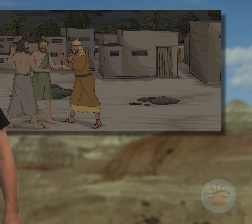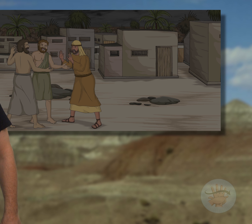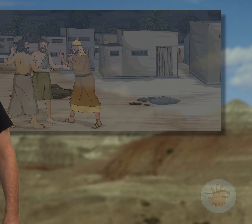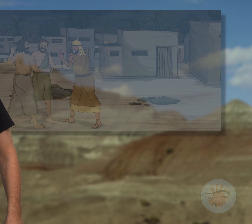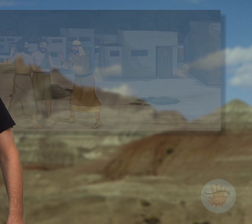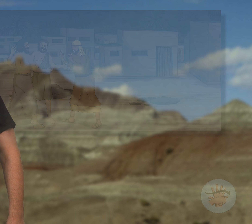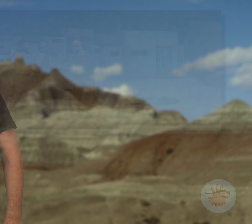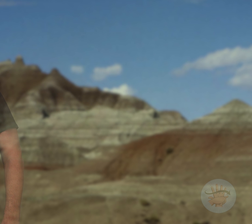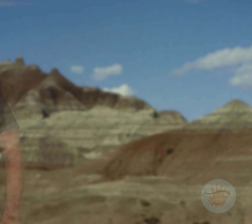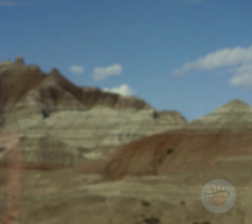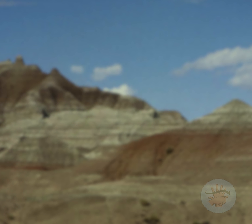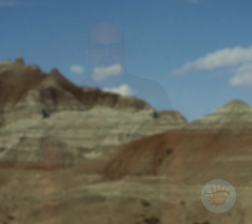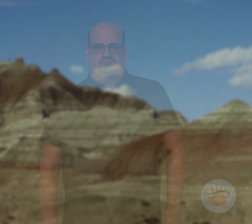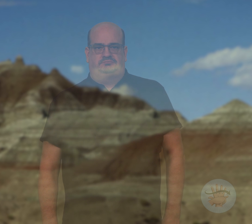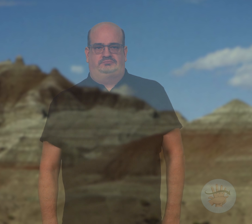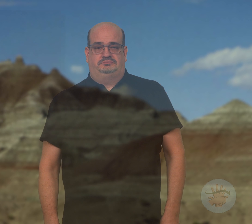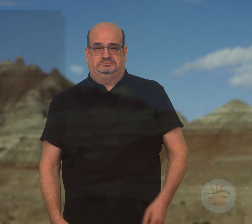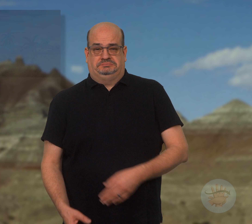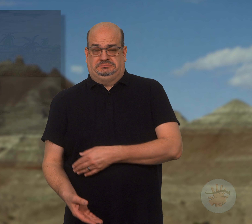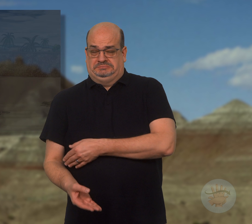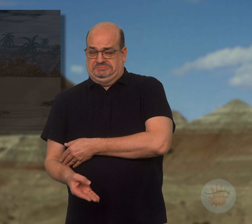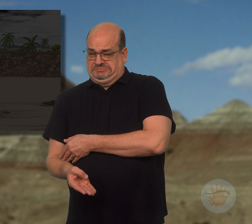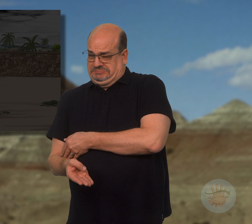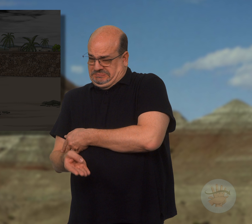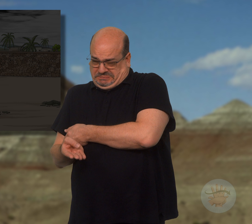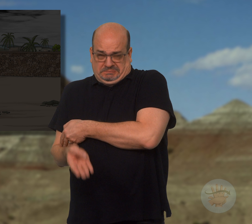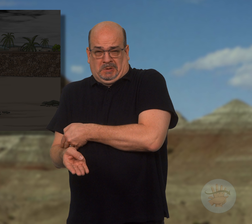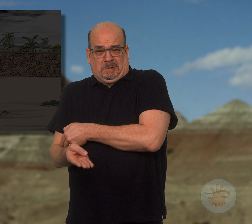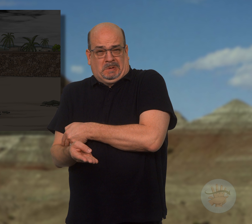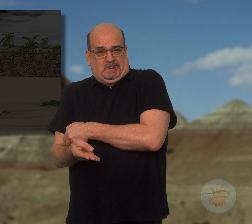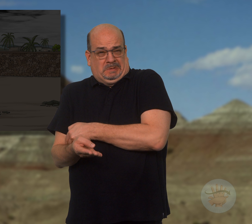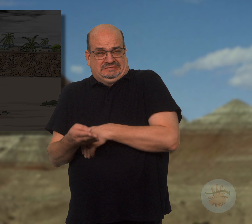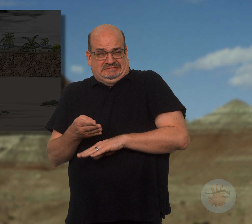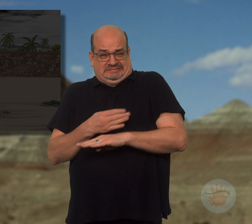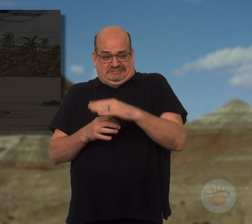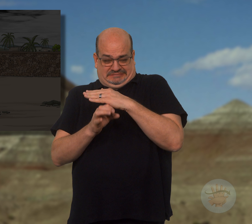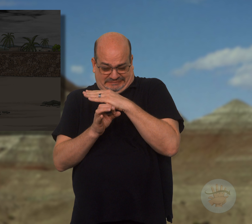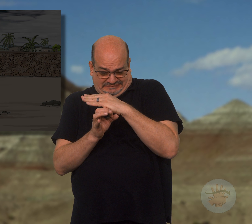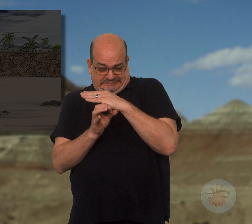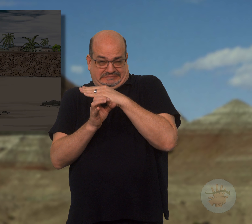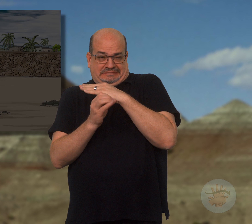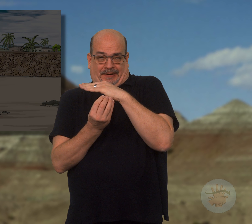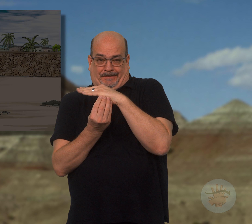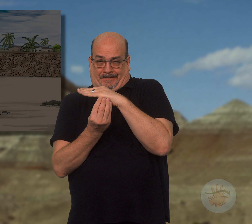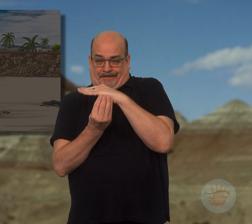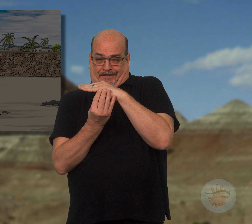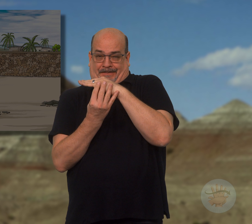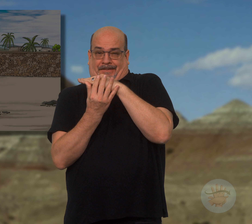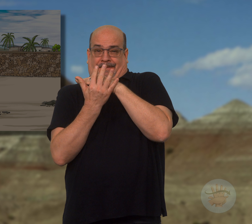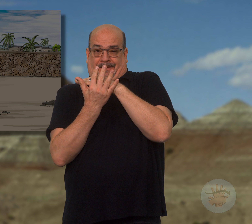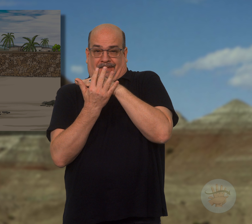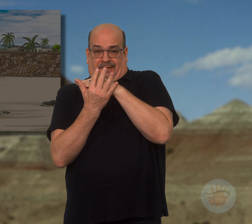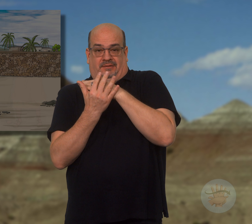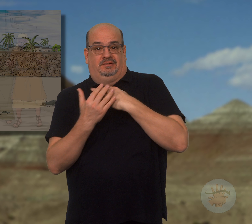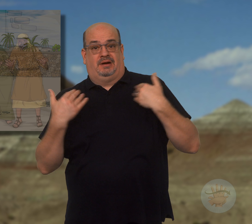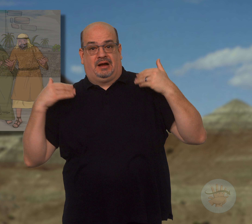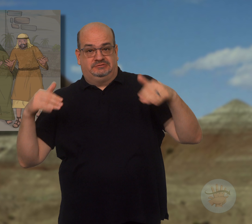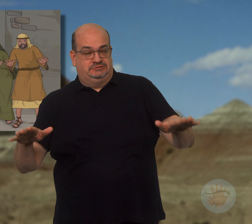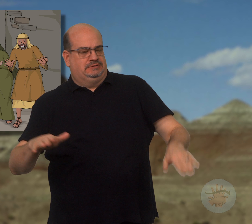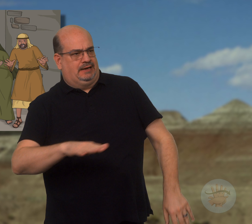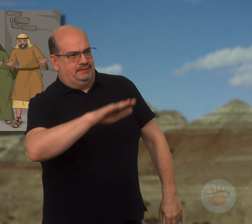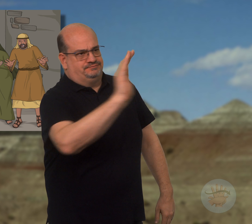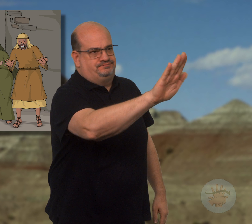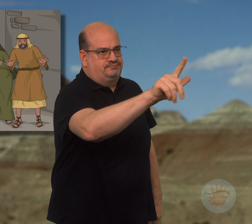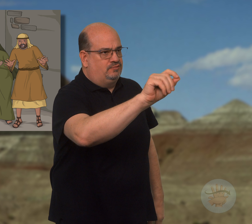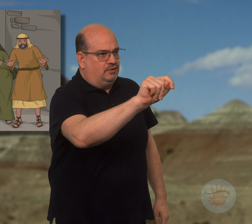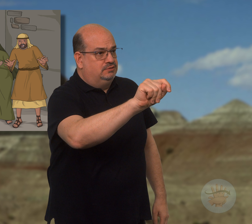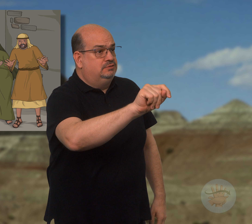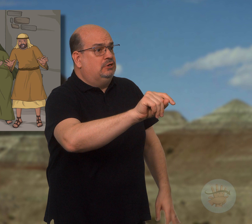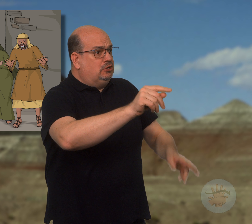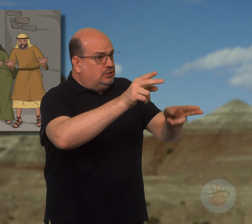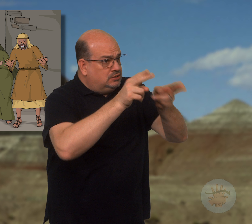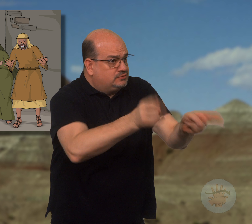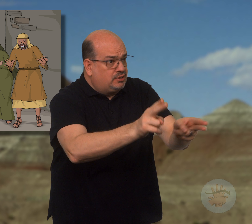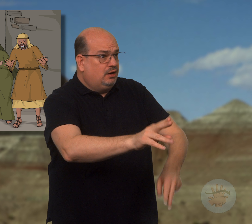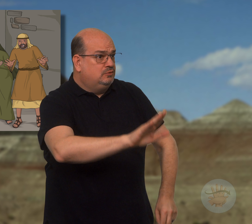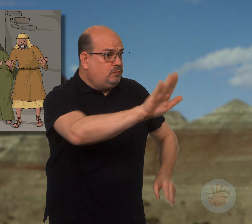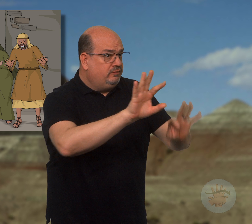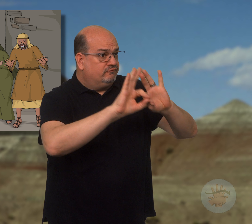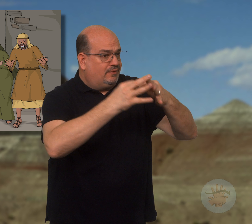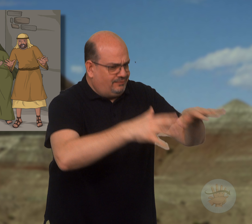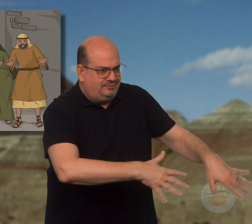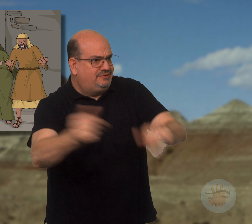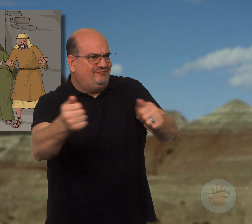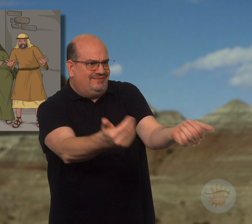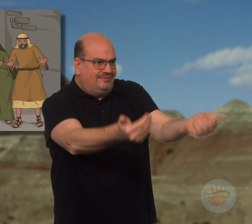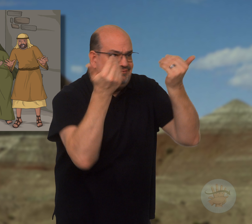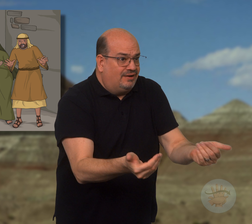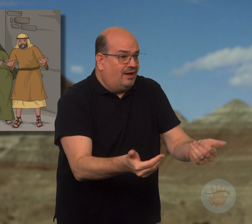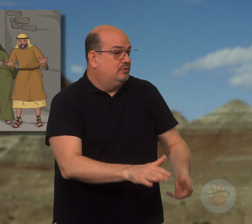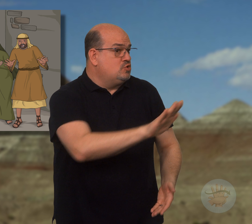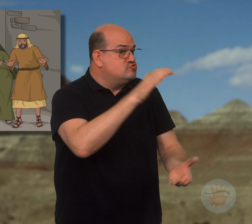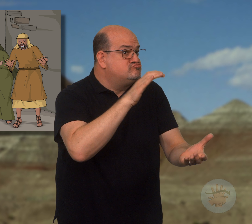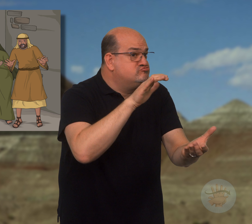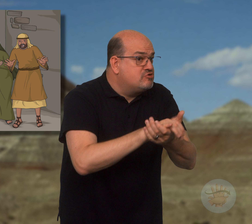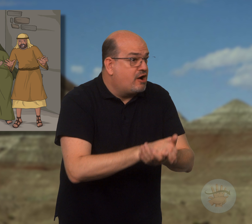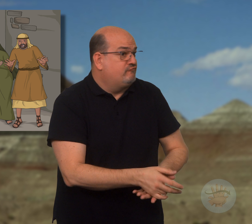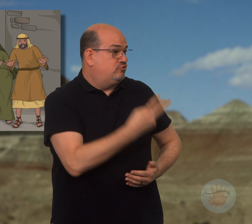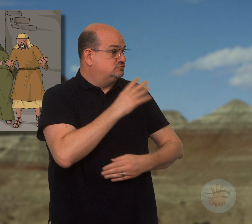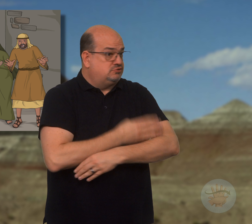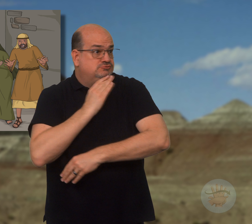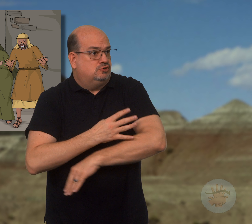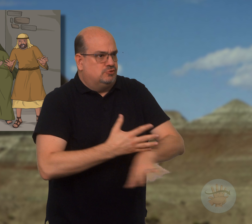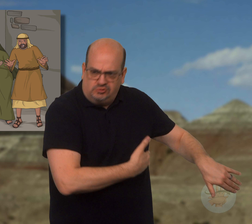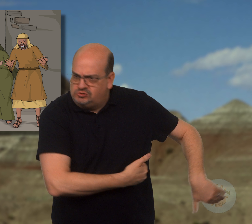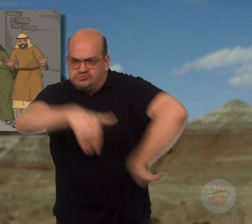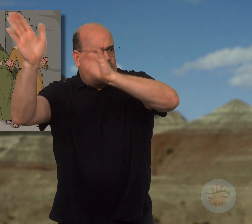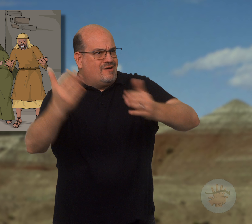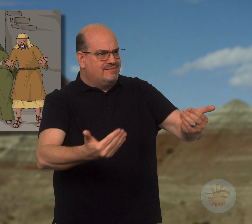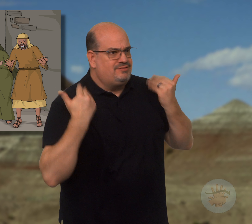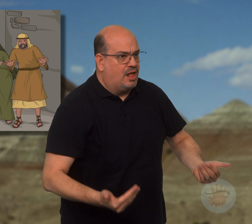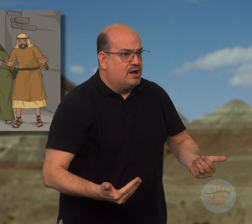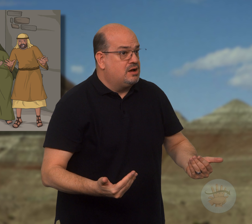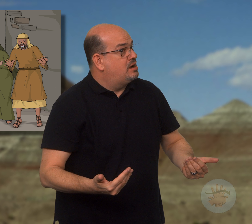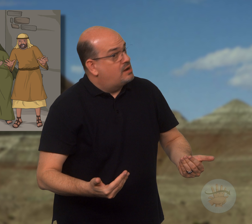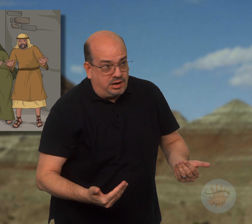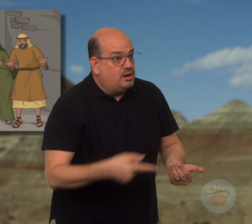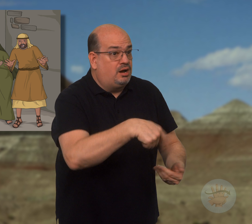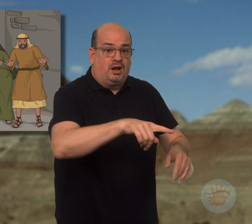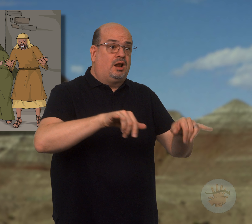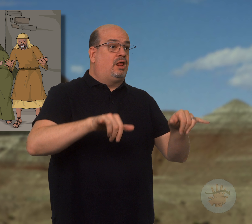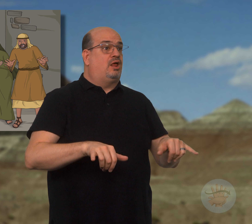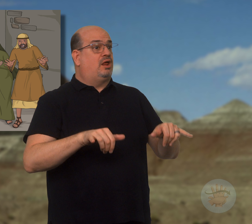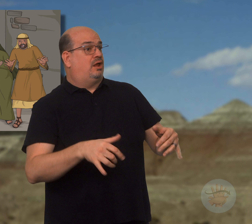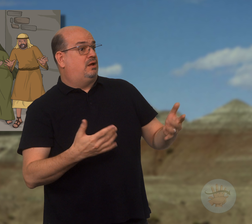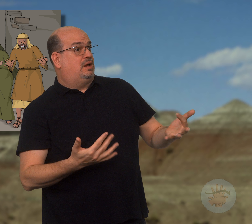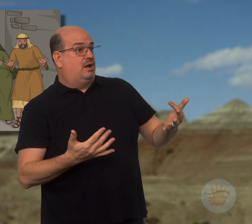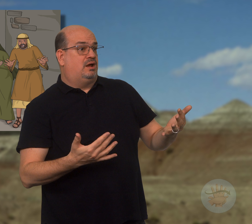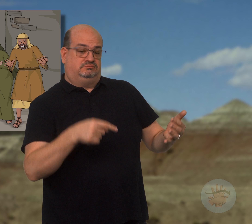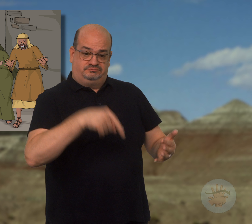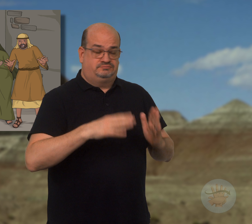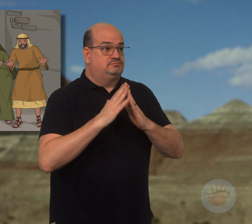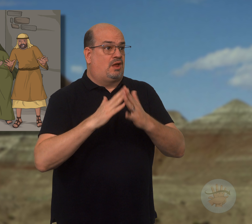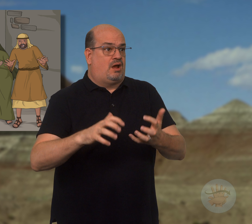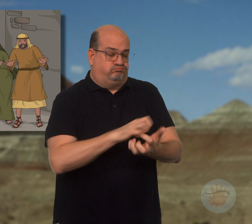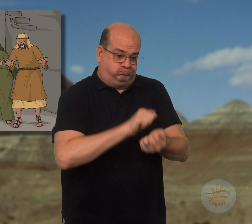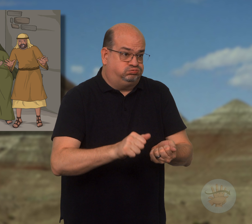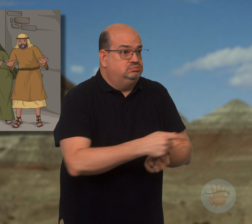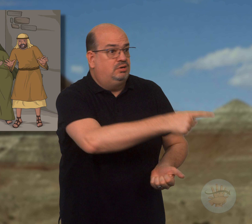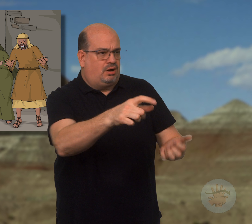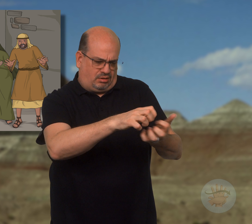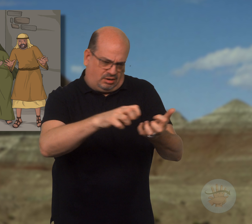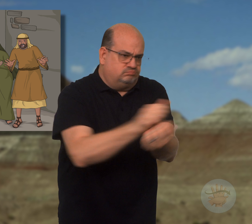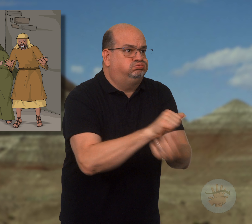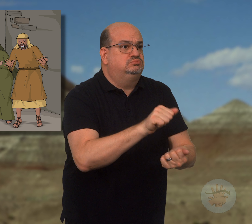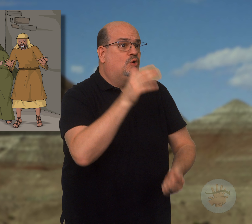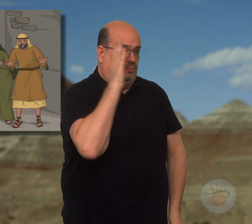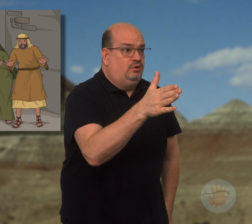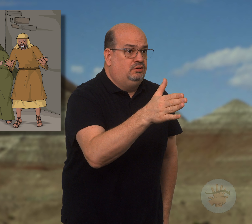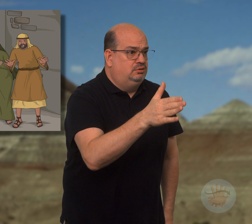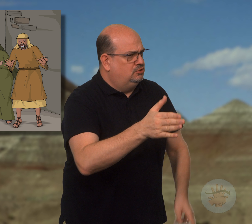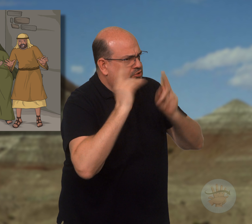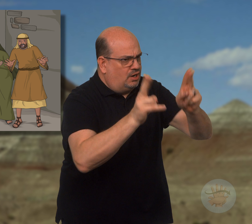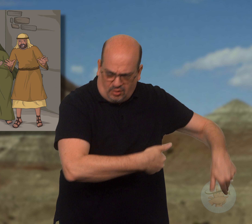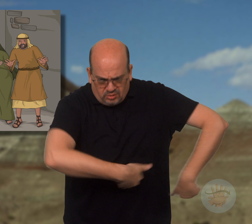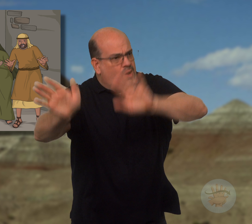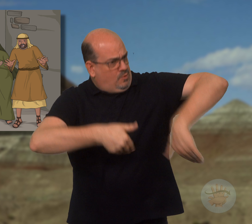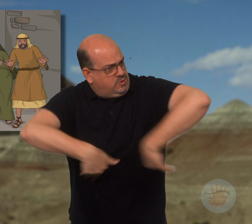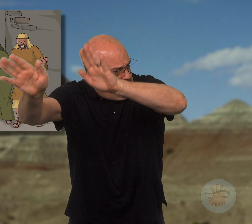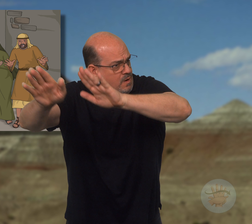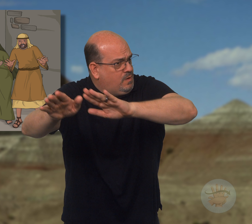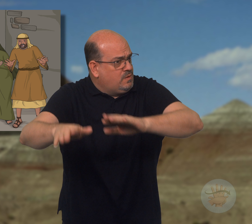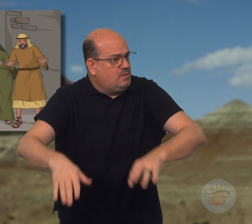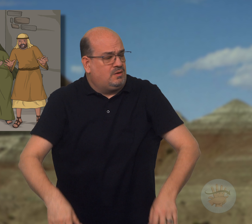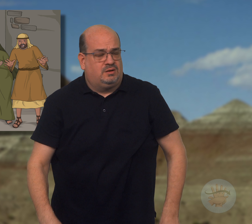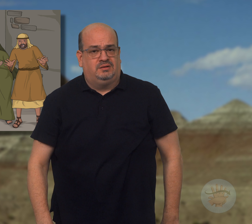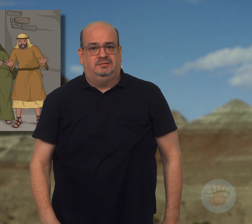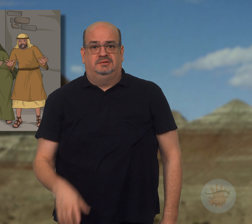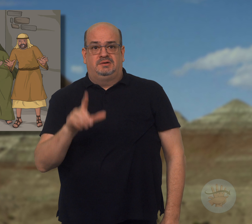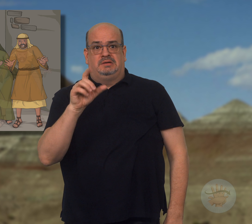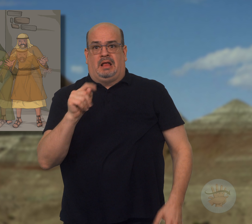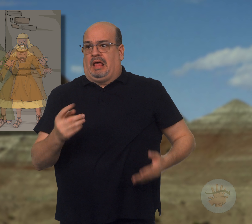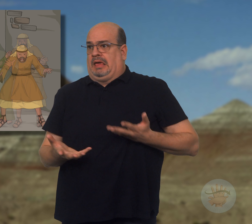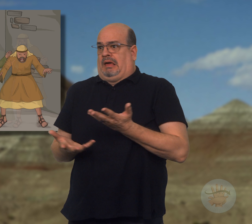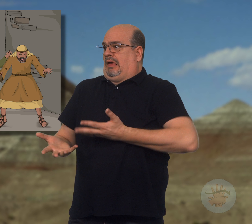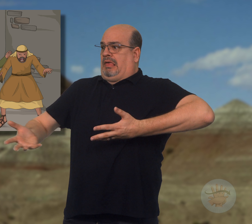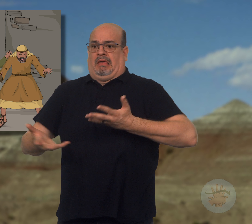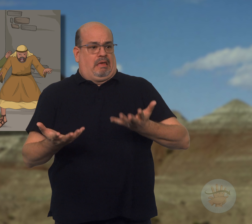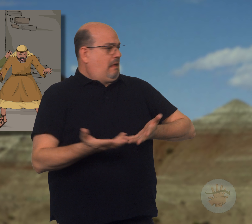At daybreak the angels hurried Lot along, saying, “Get up! Take your wife and your two daughters who are here, or you will be swept away in the punishment of the city.”